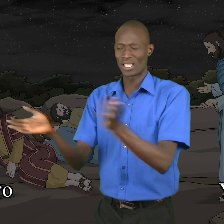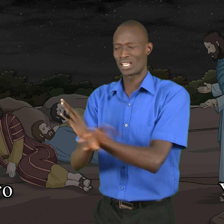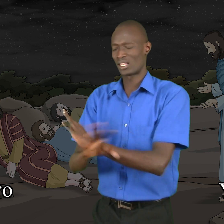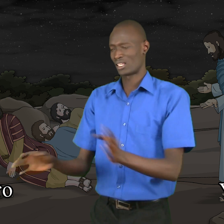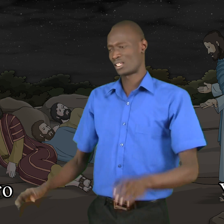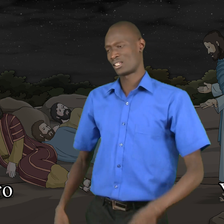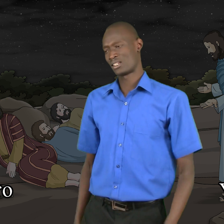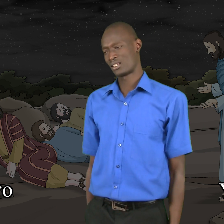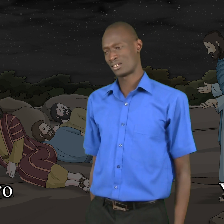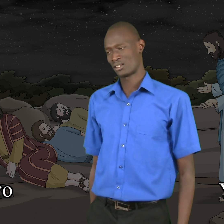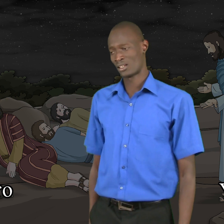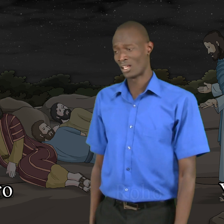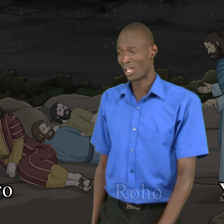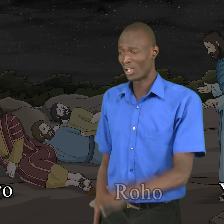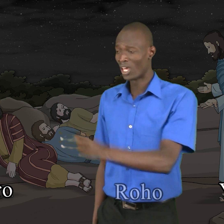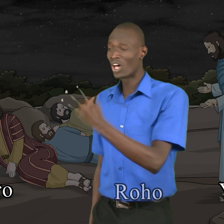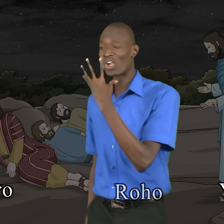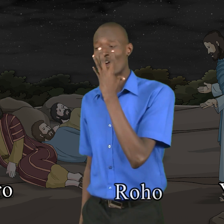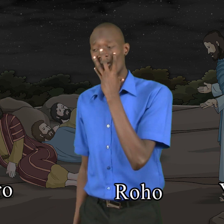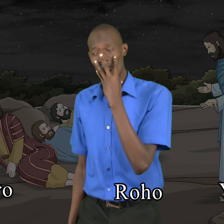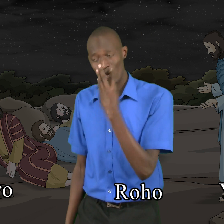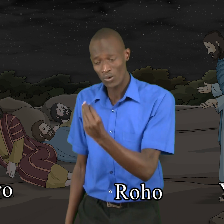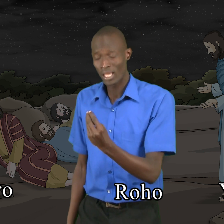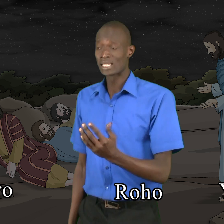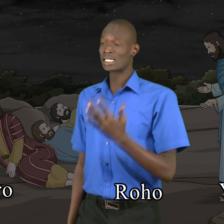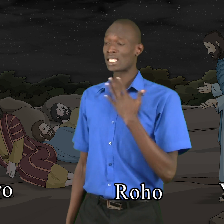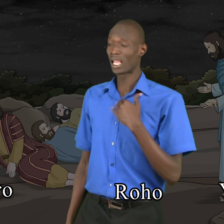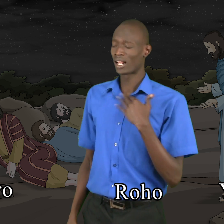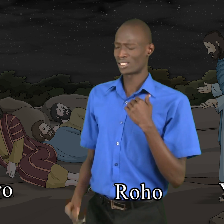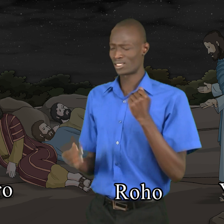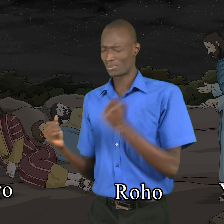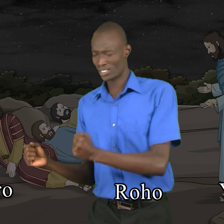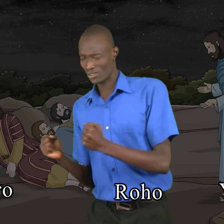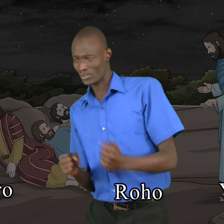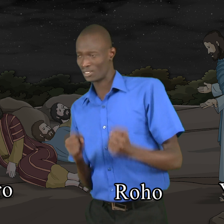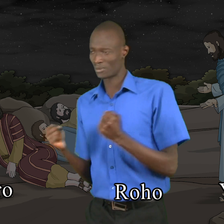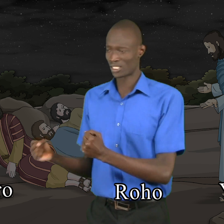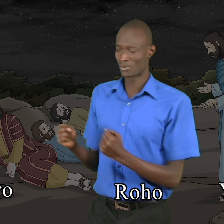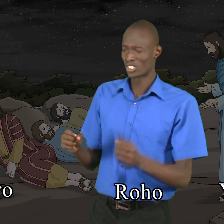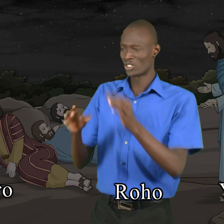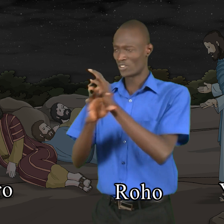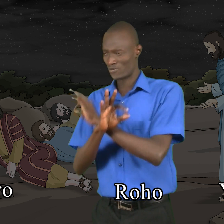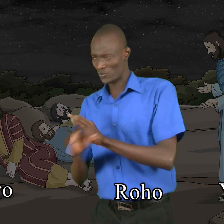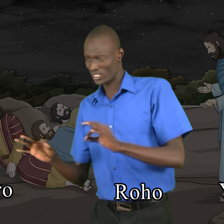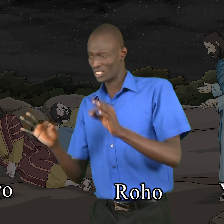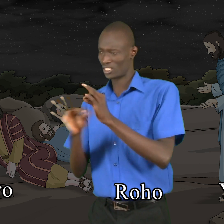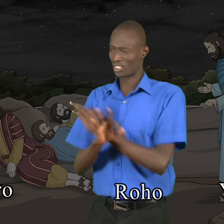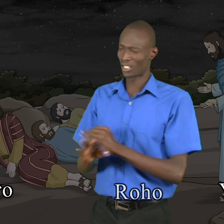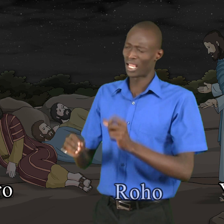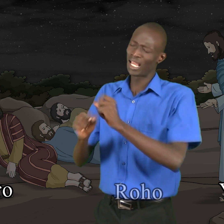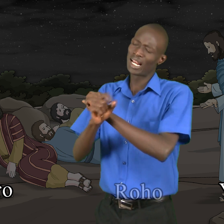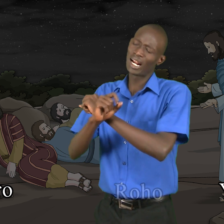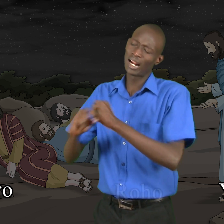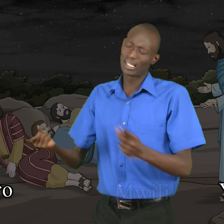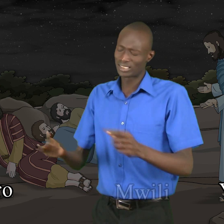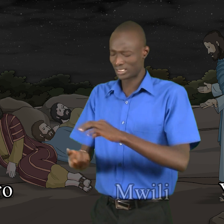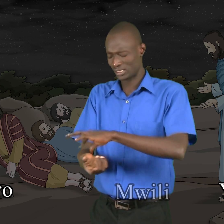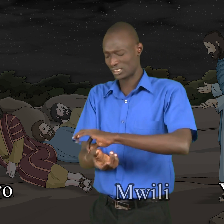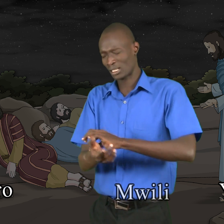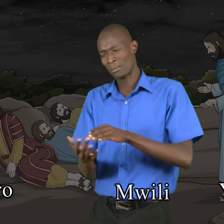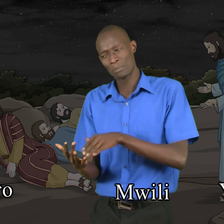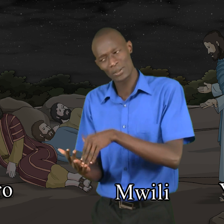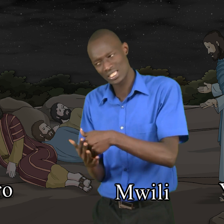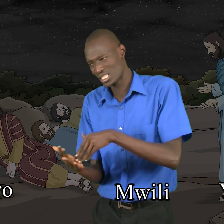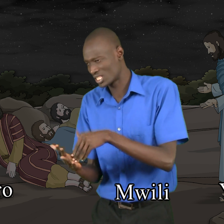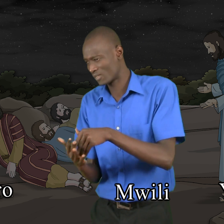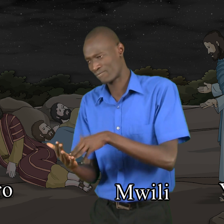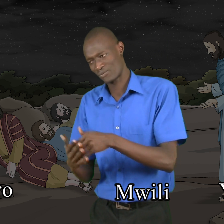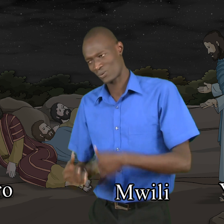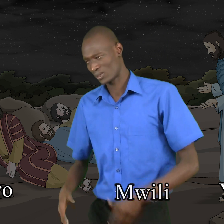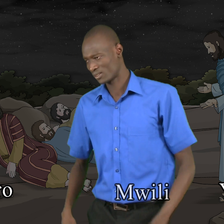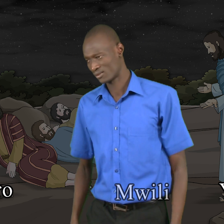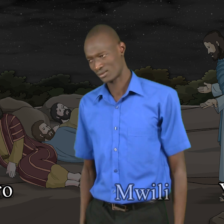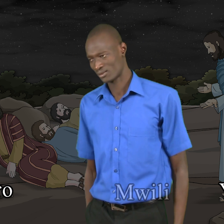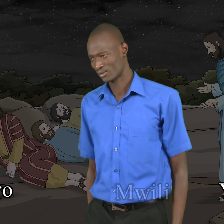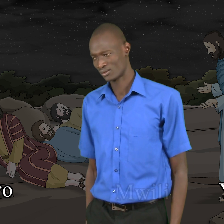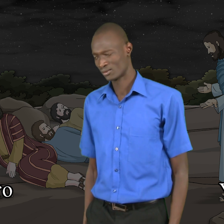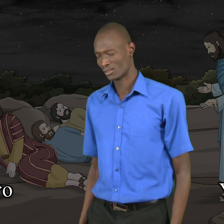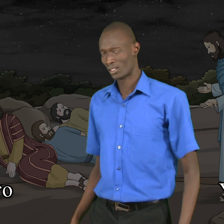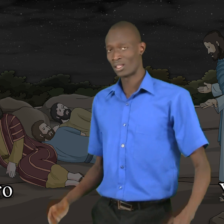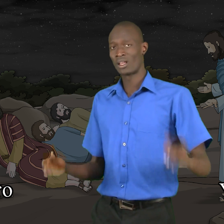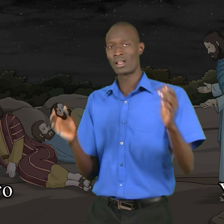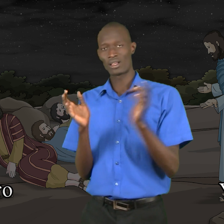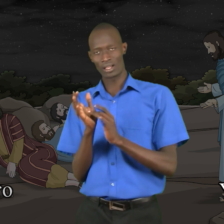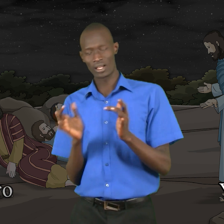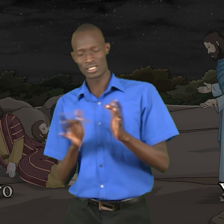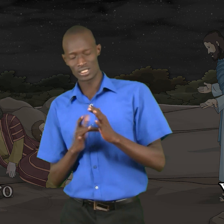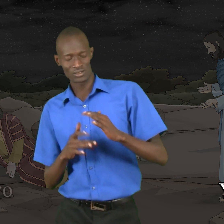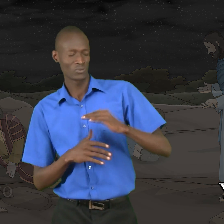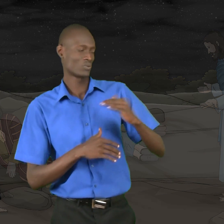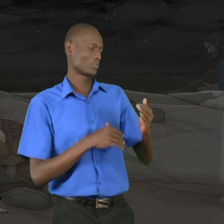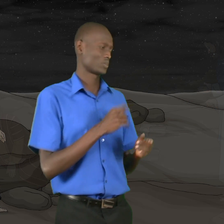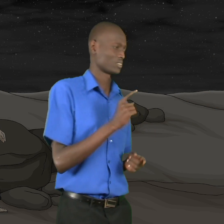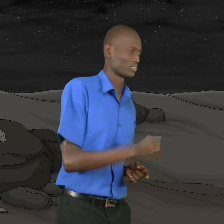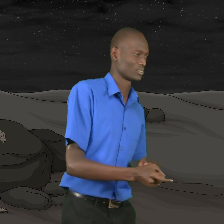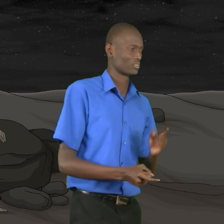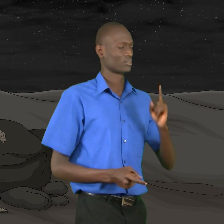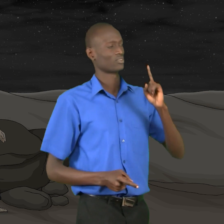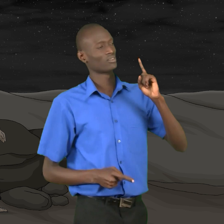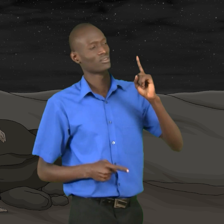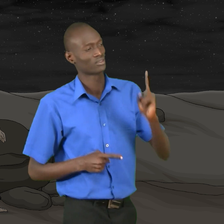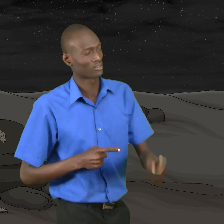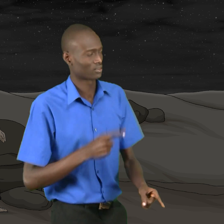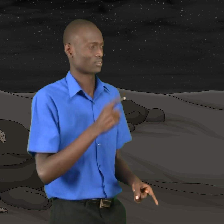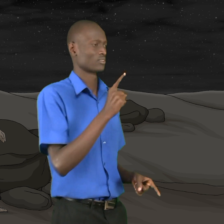For the spirit is willing, but the body is weak.”